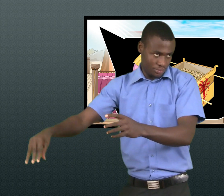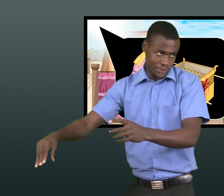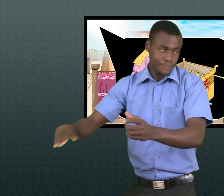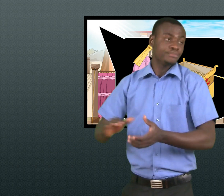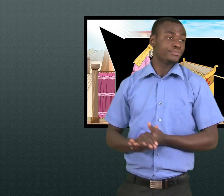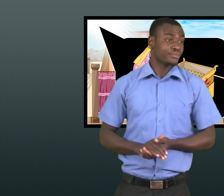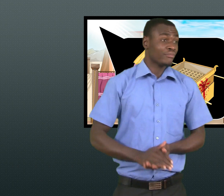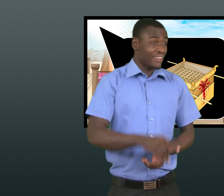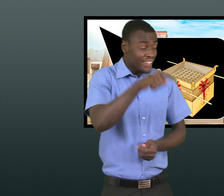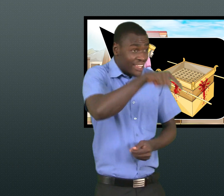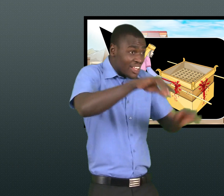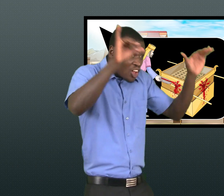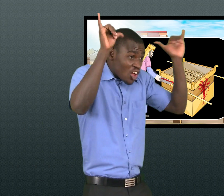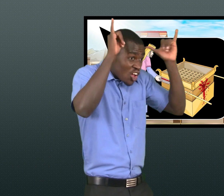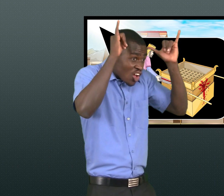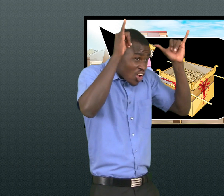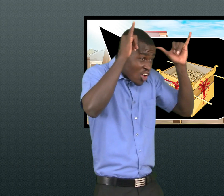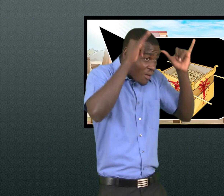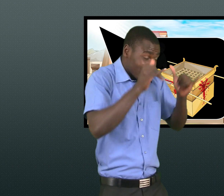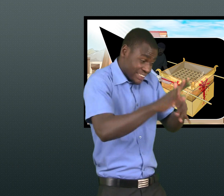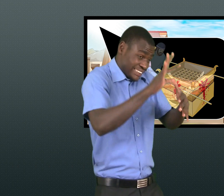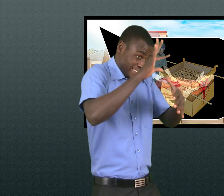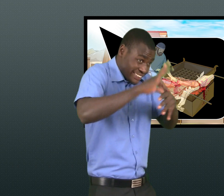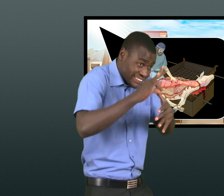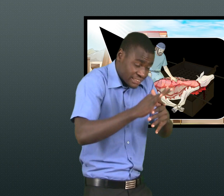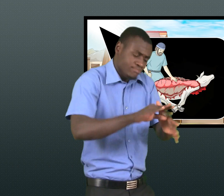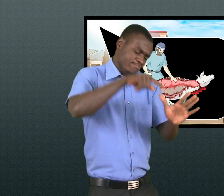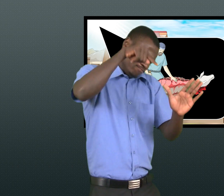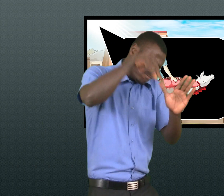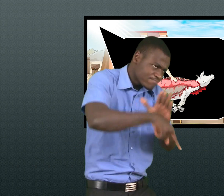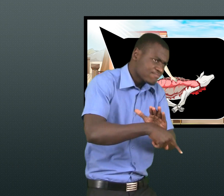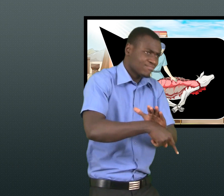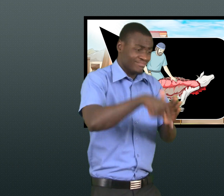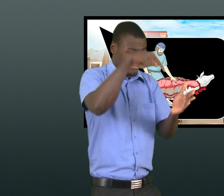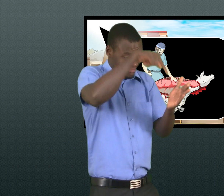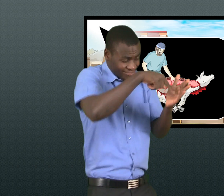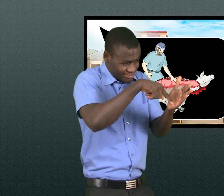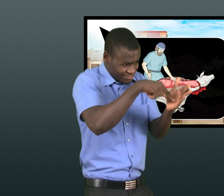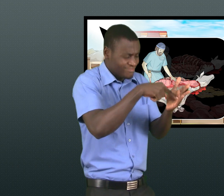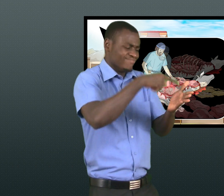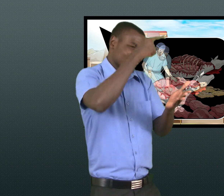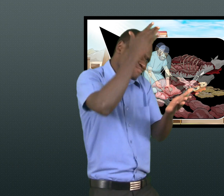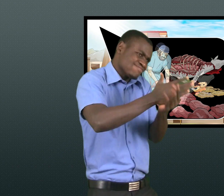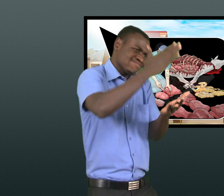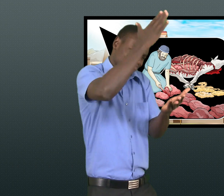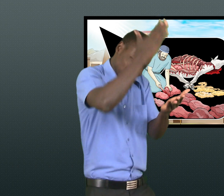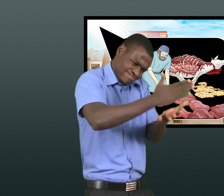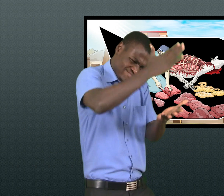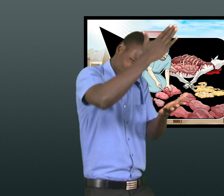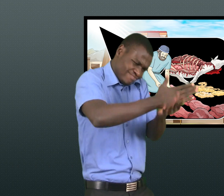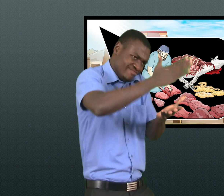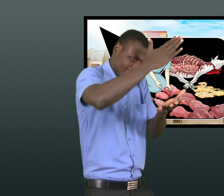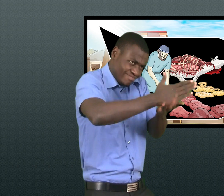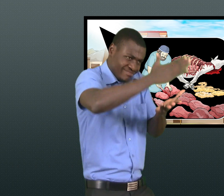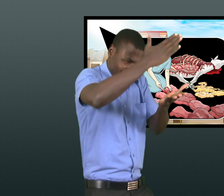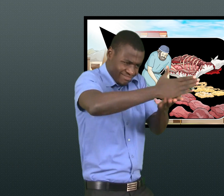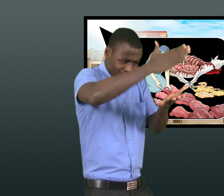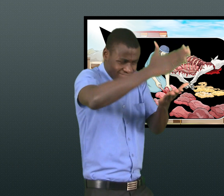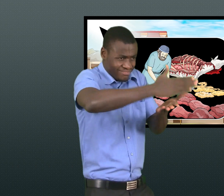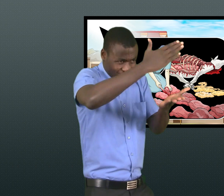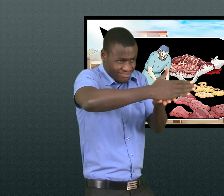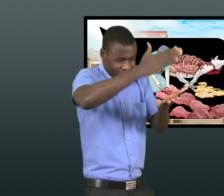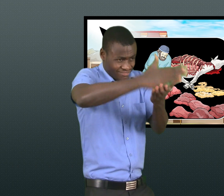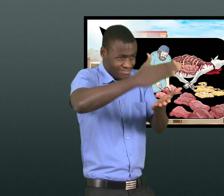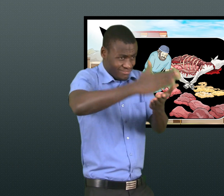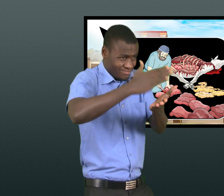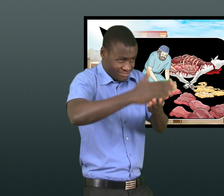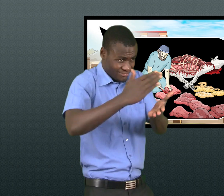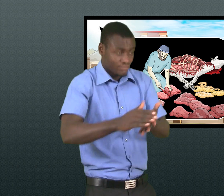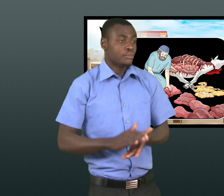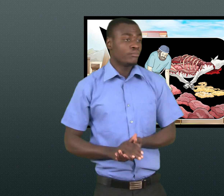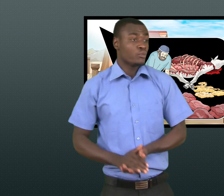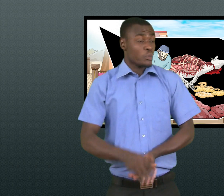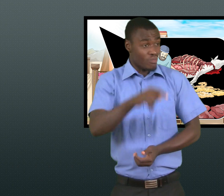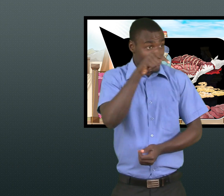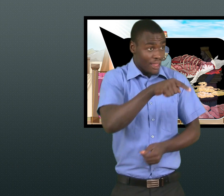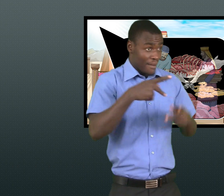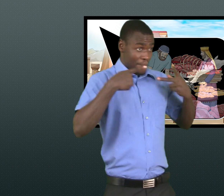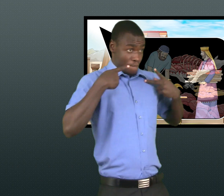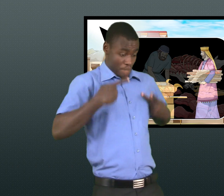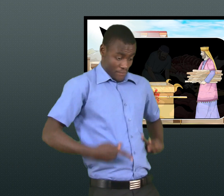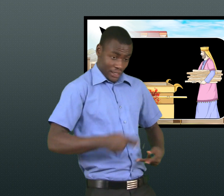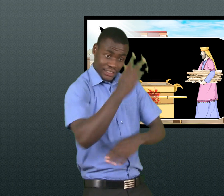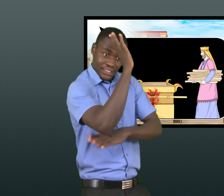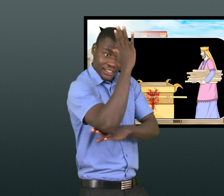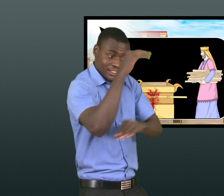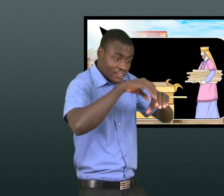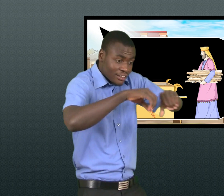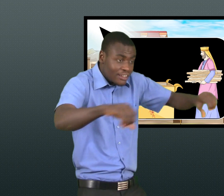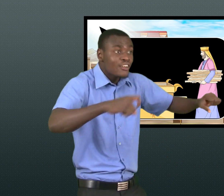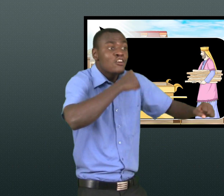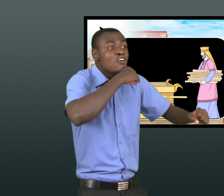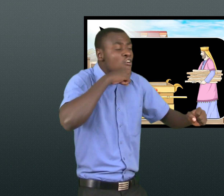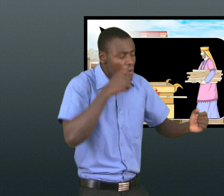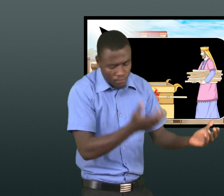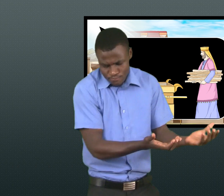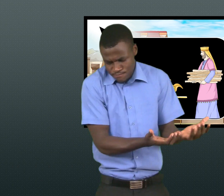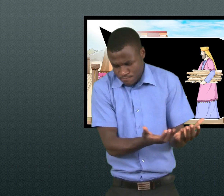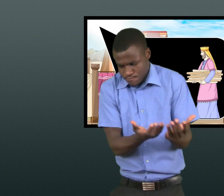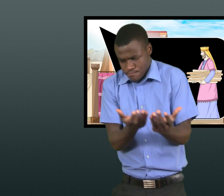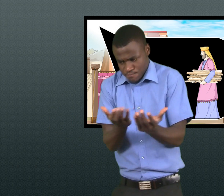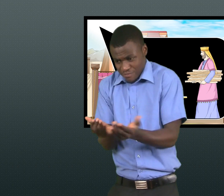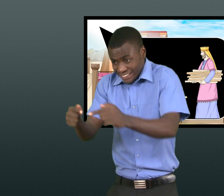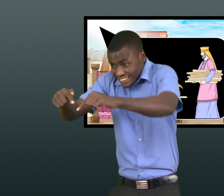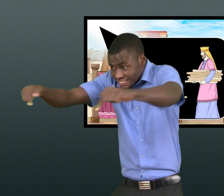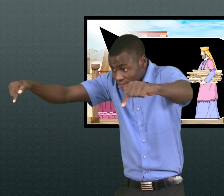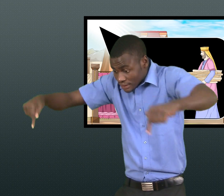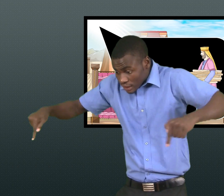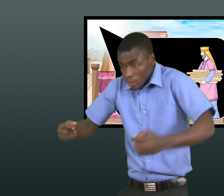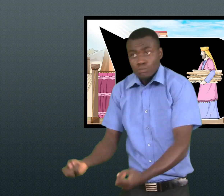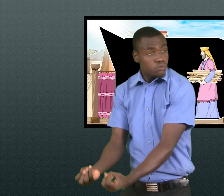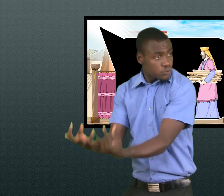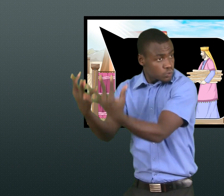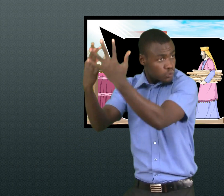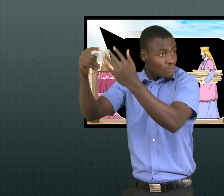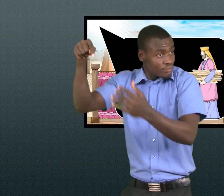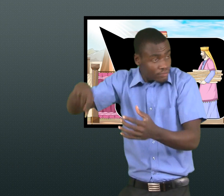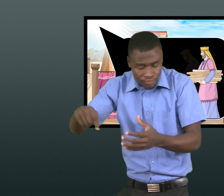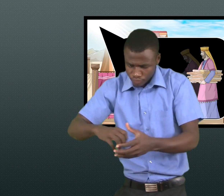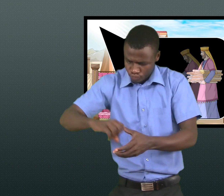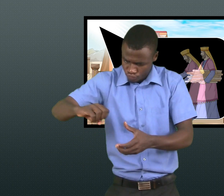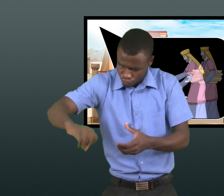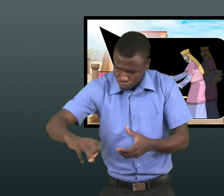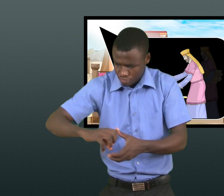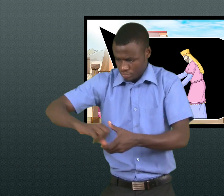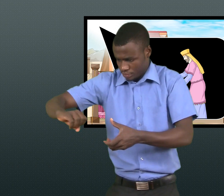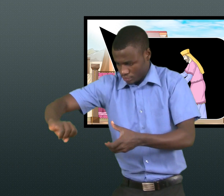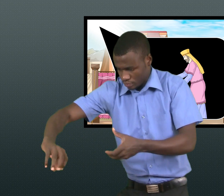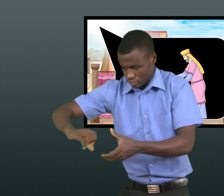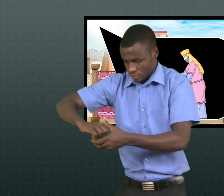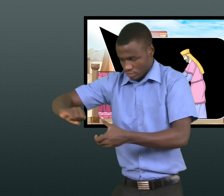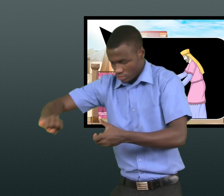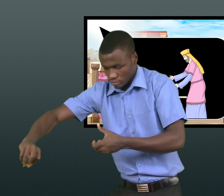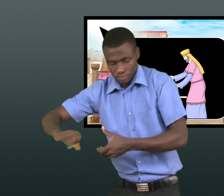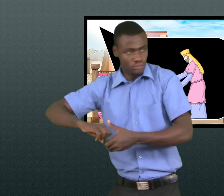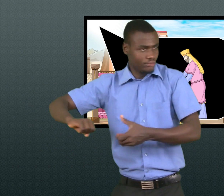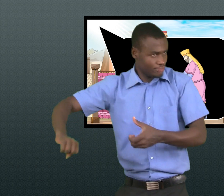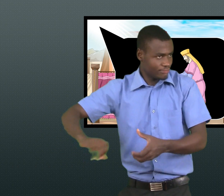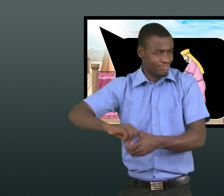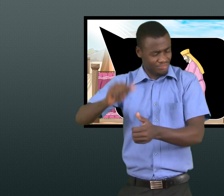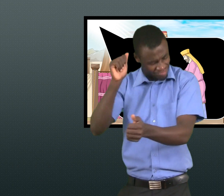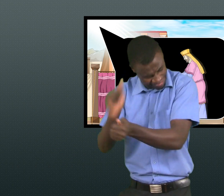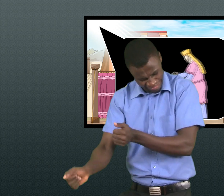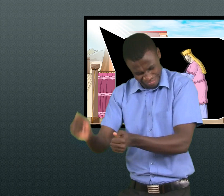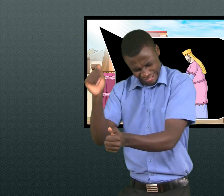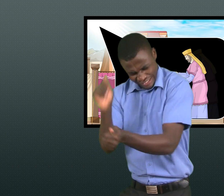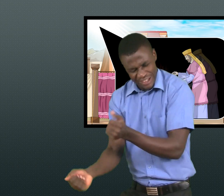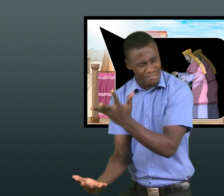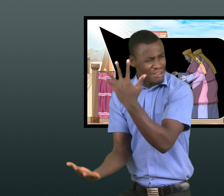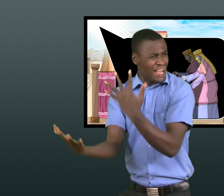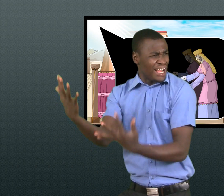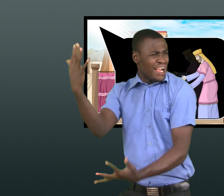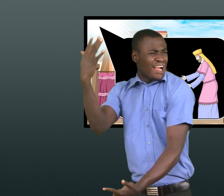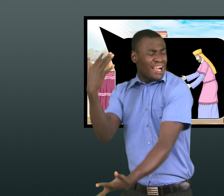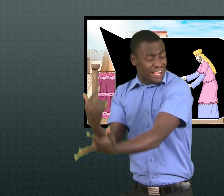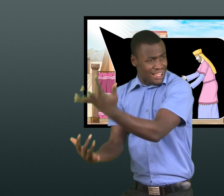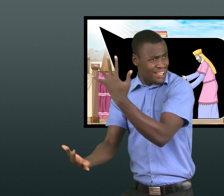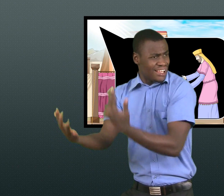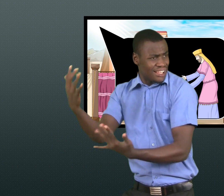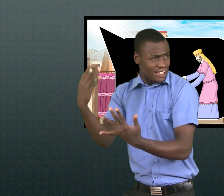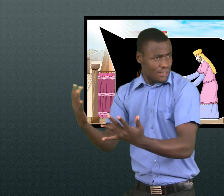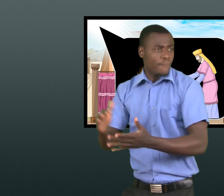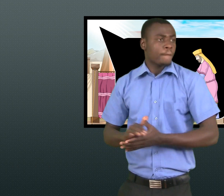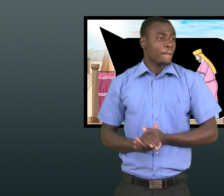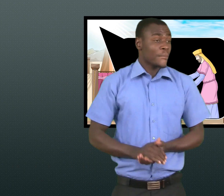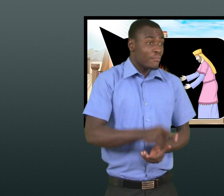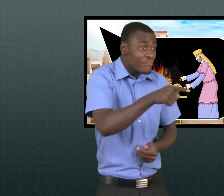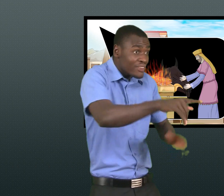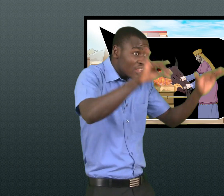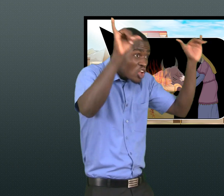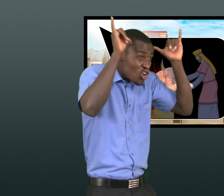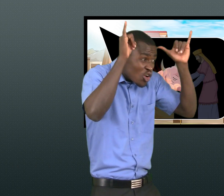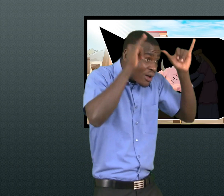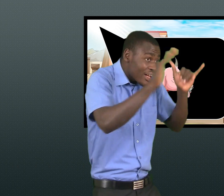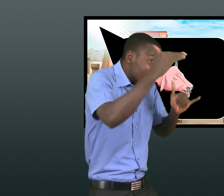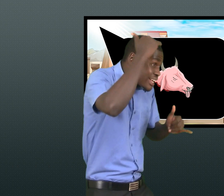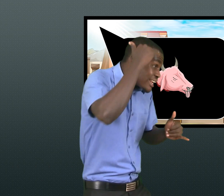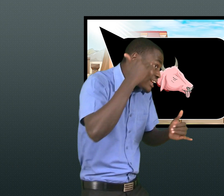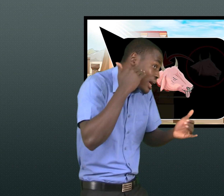Next, he is to skin the burnt offering and cut it into pieces. The sons of Aaron the priest shall put a fire on the altar and arrange wood on the fire.